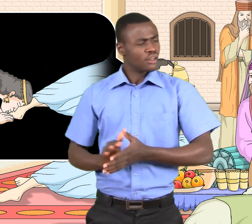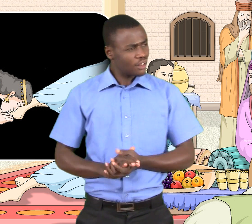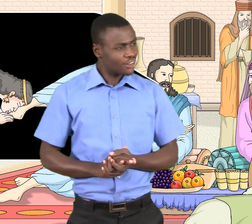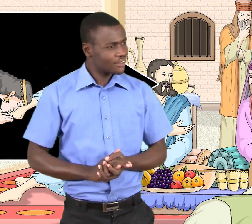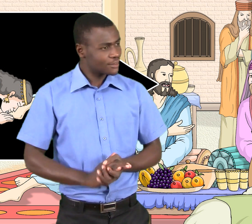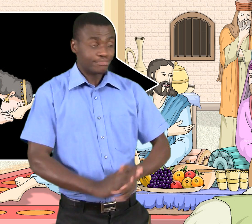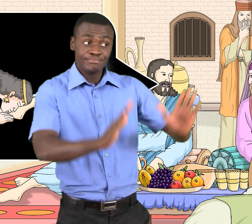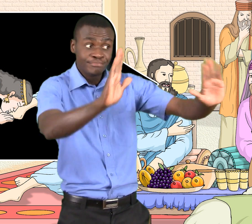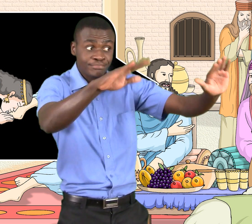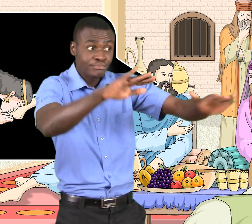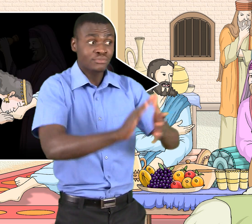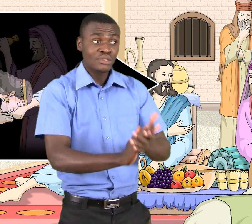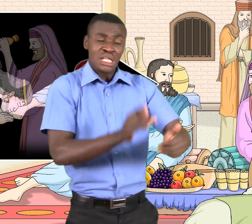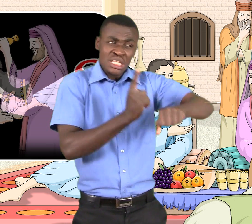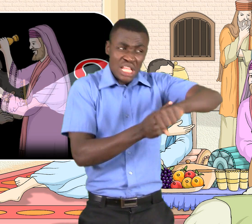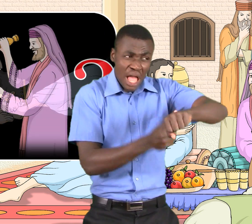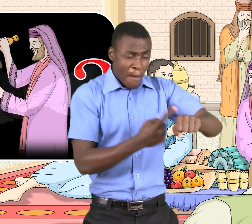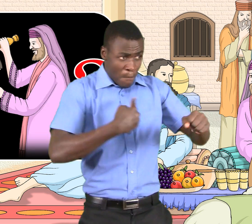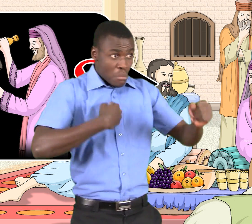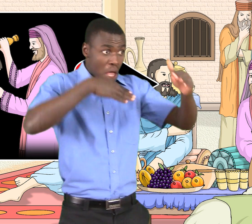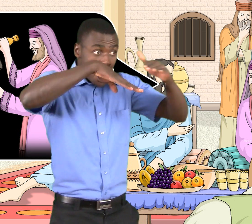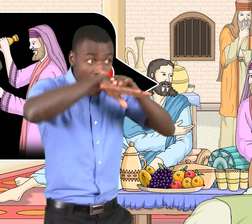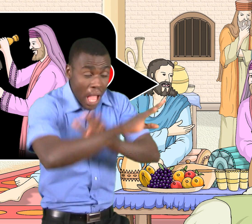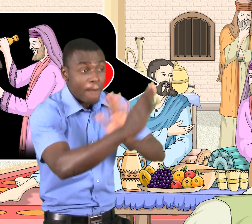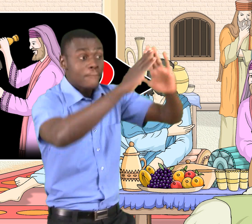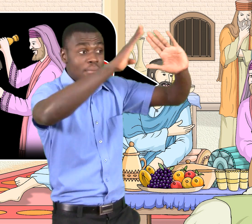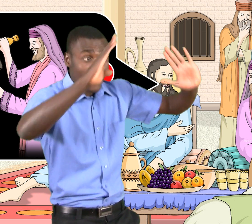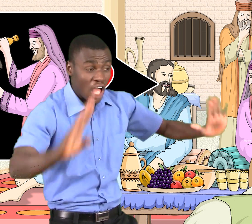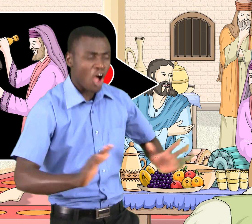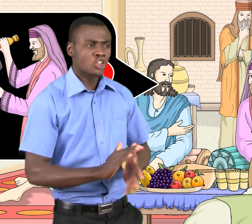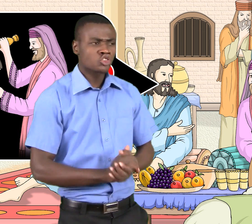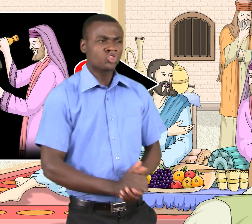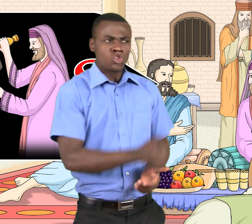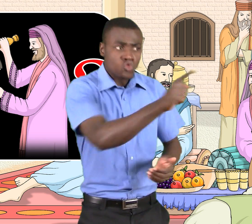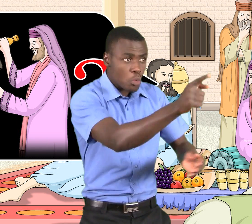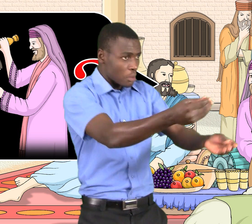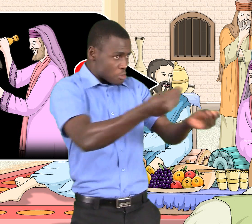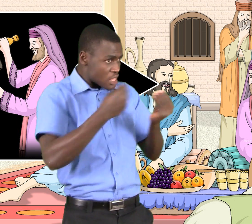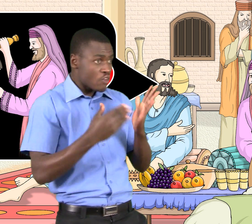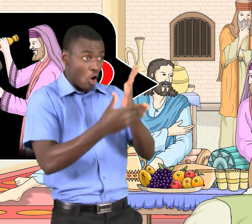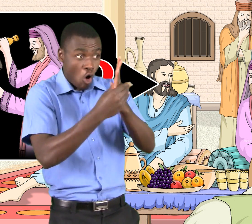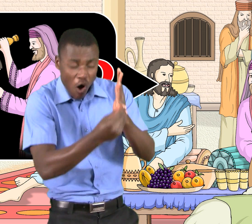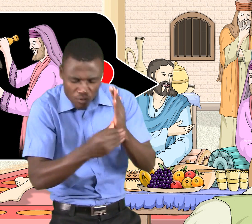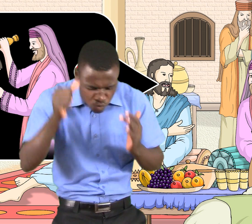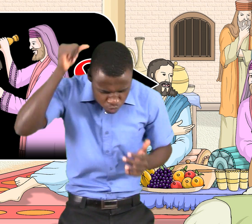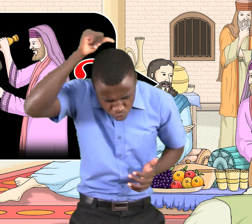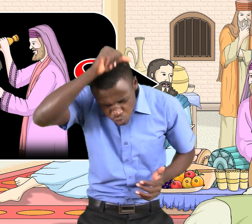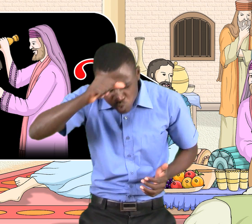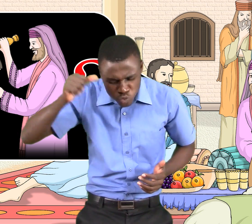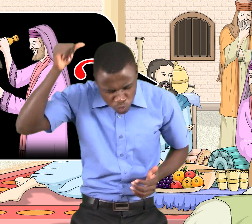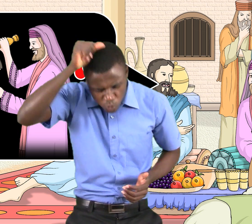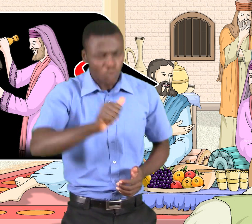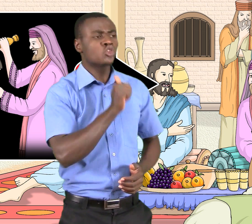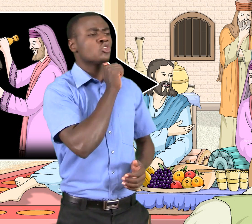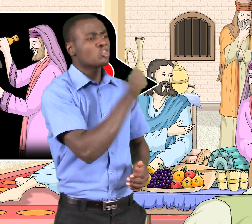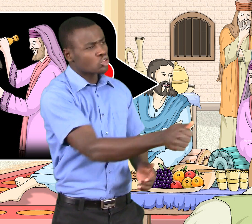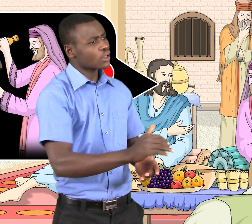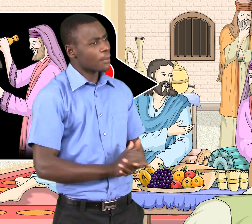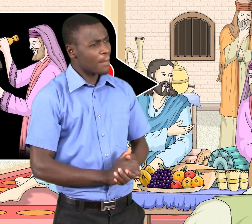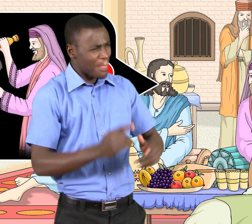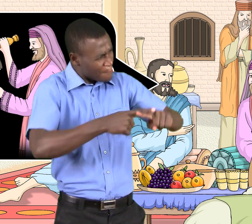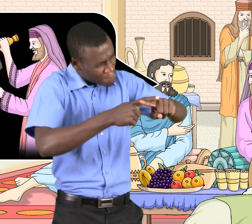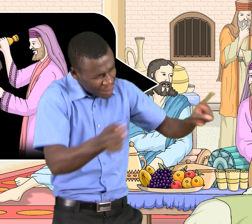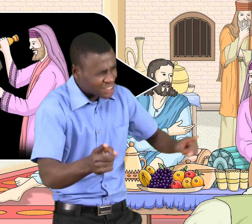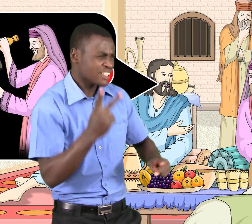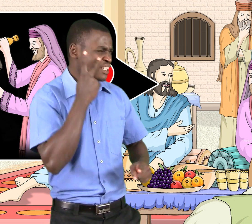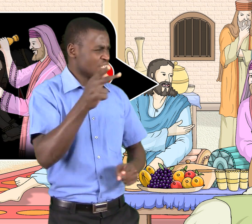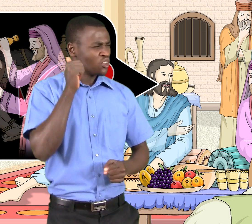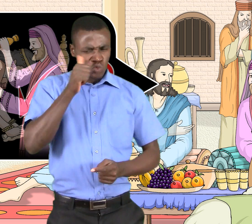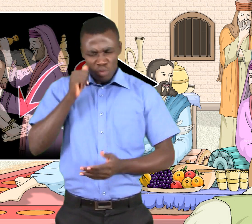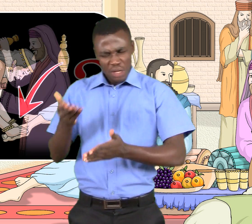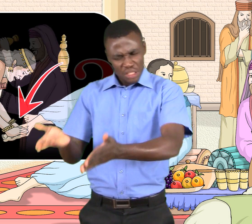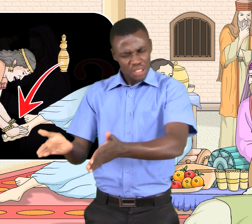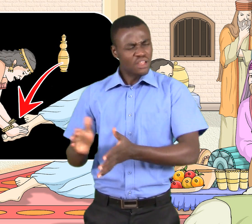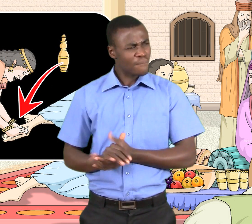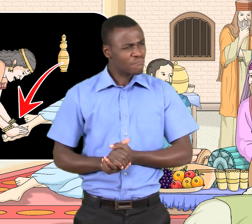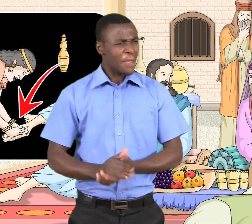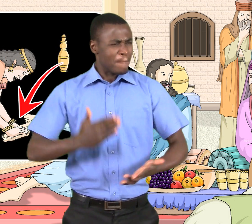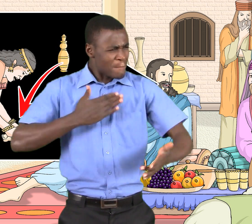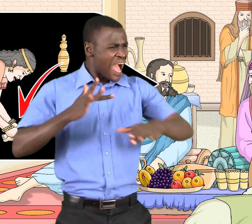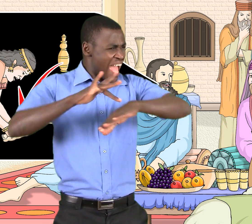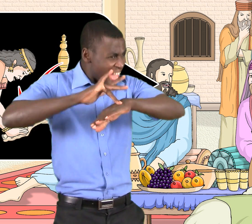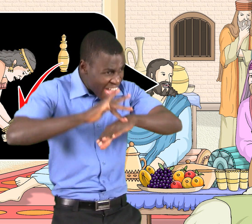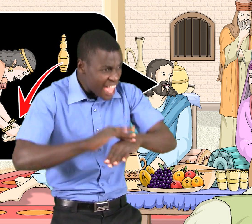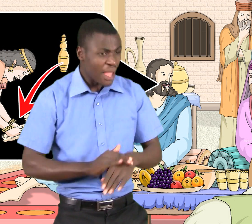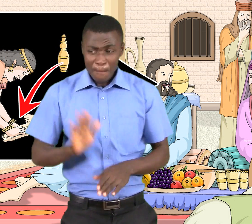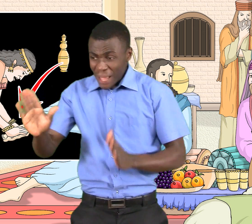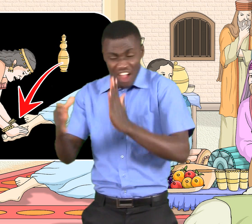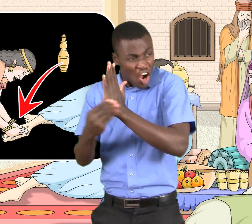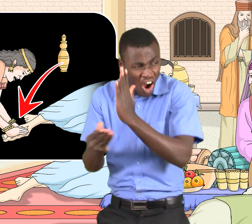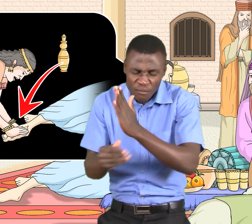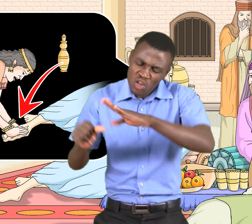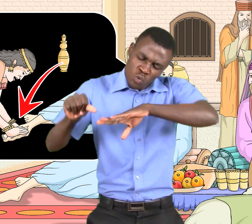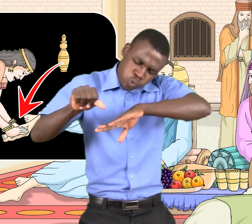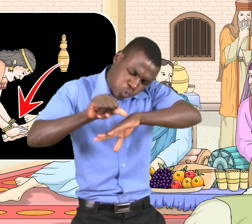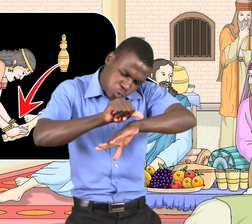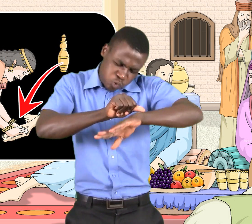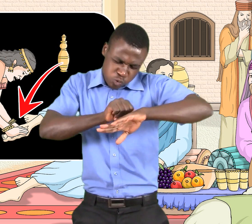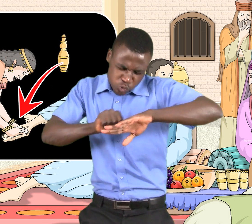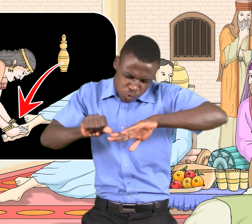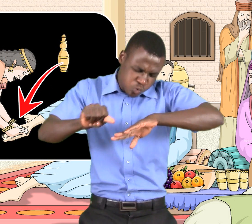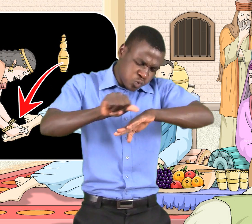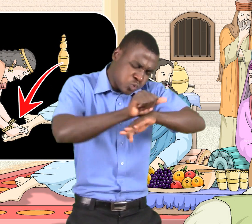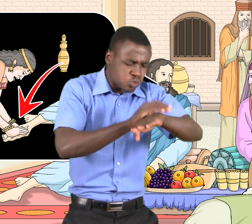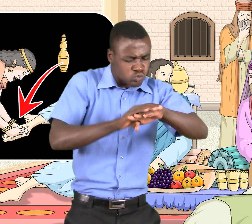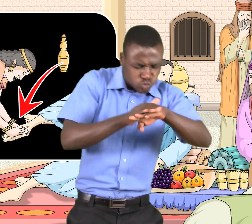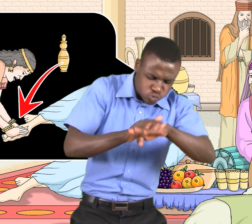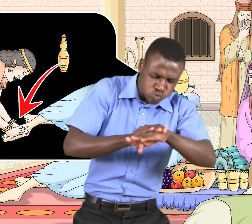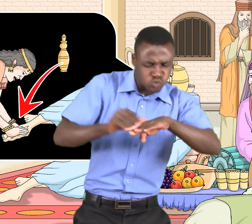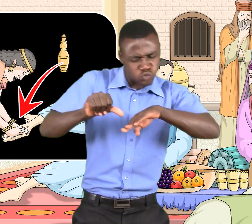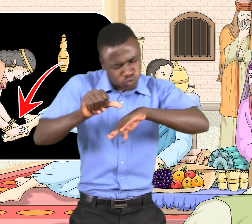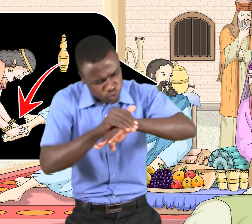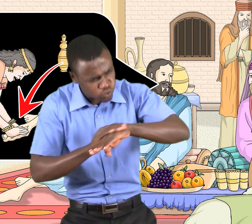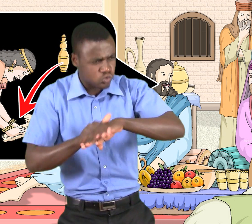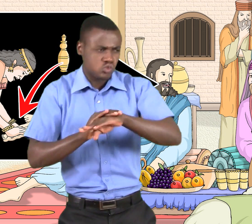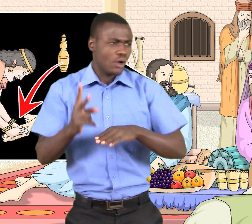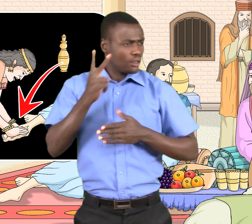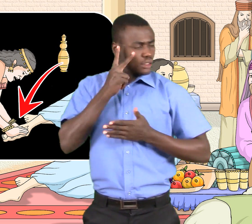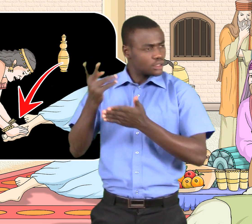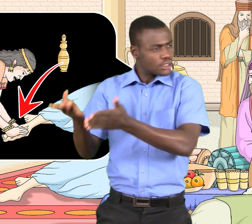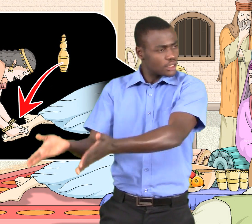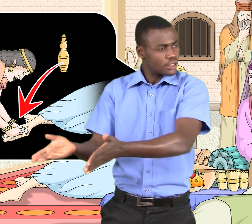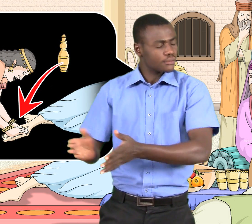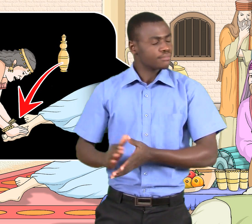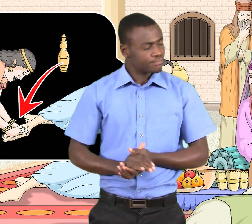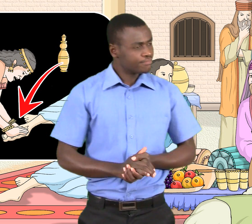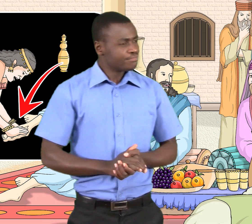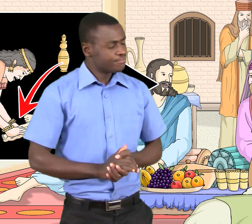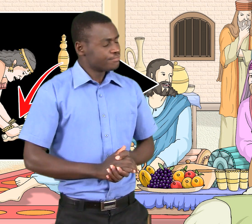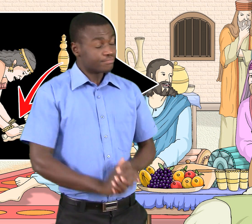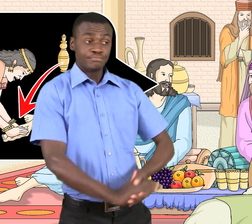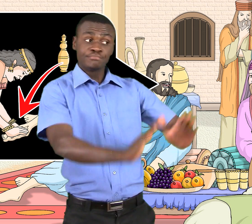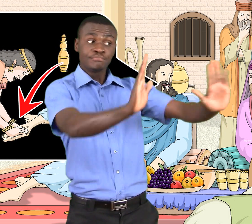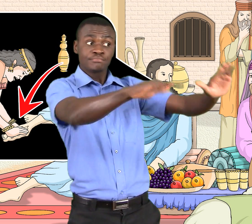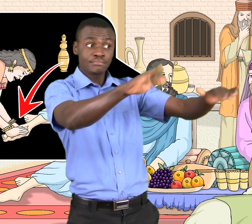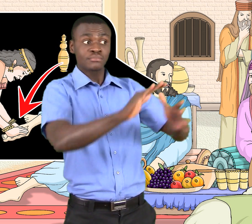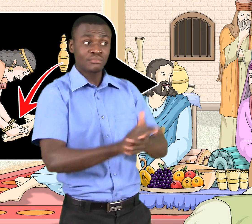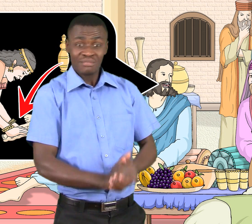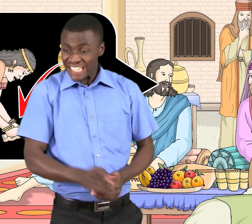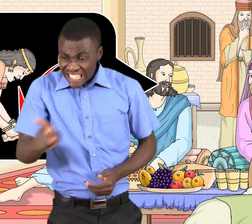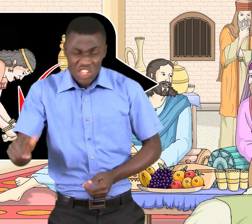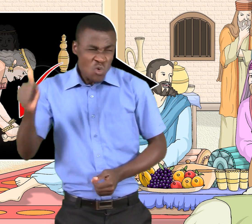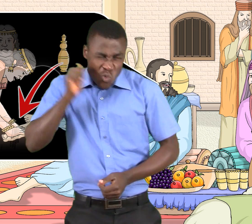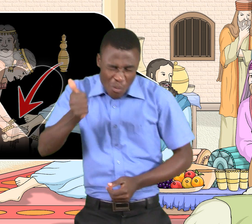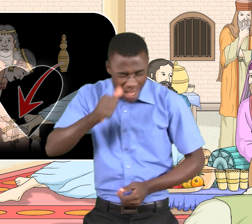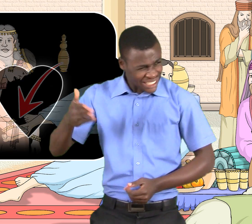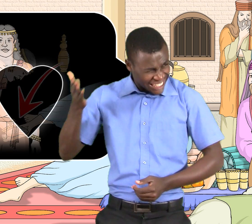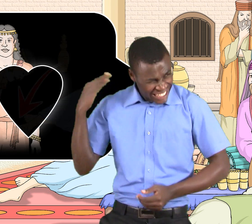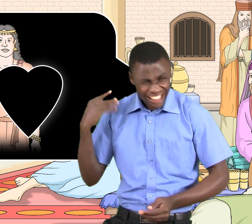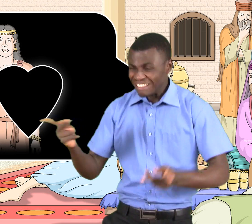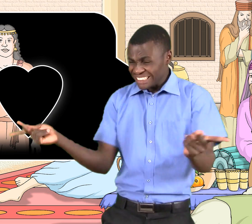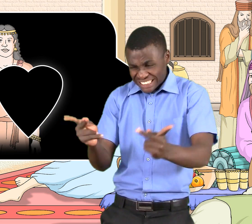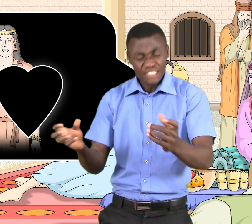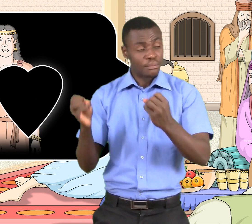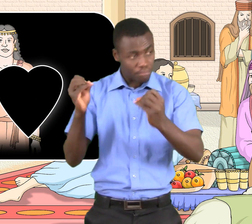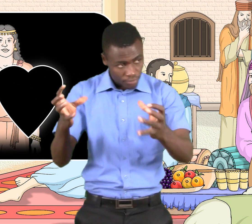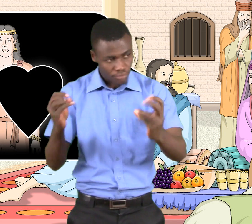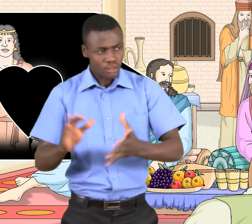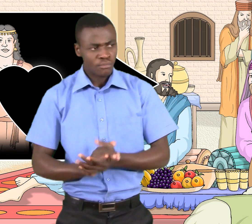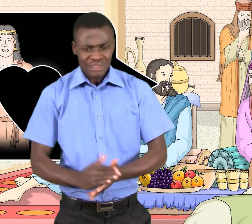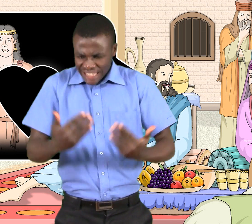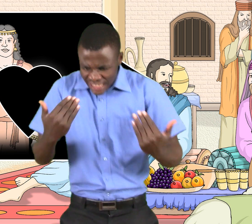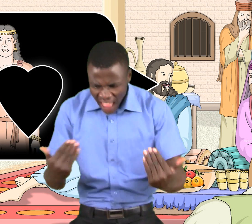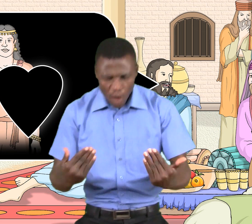You did not anoint My head with oil, but she has anointed My feet with perfume.